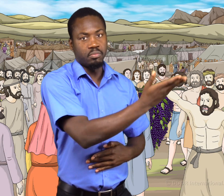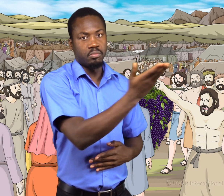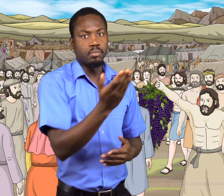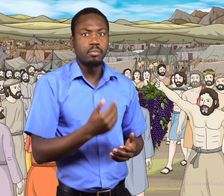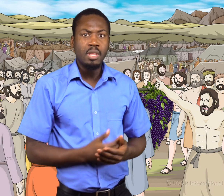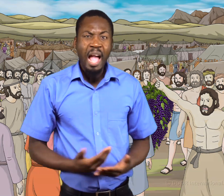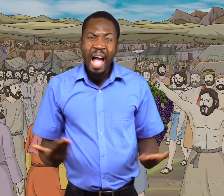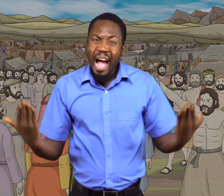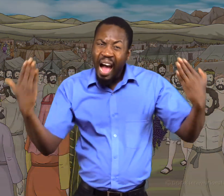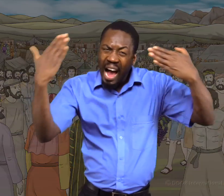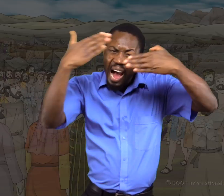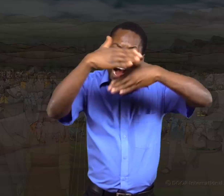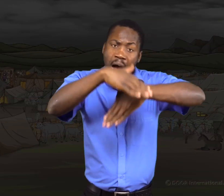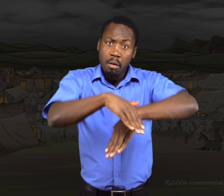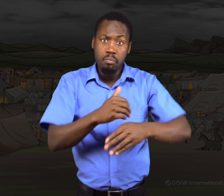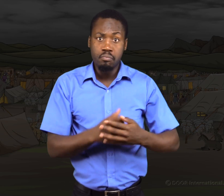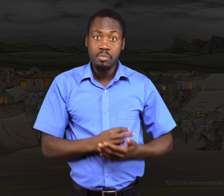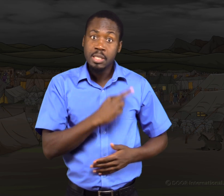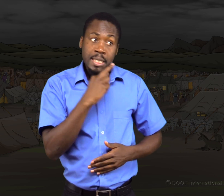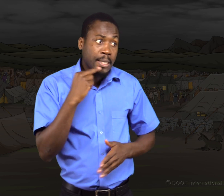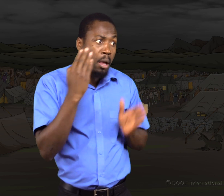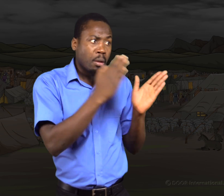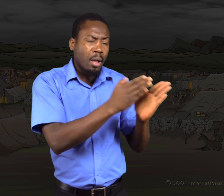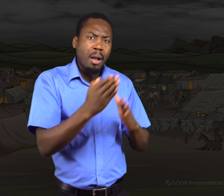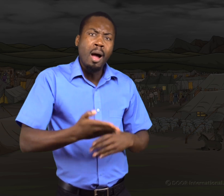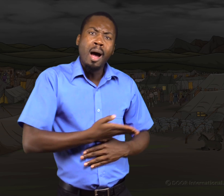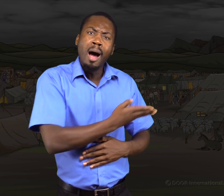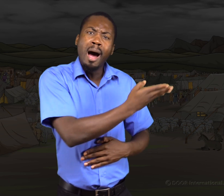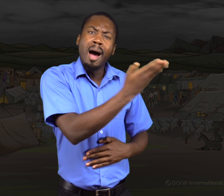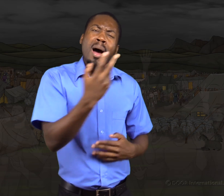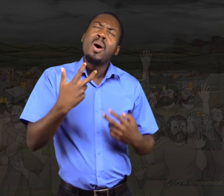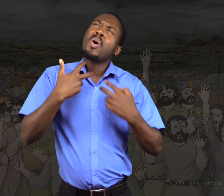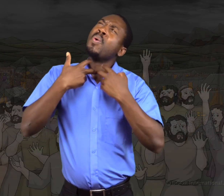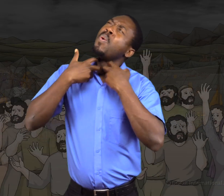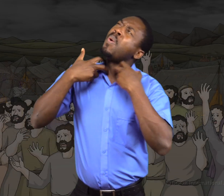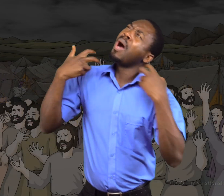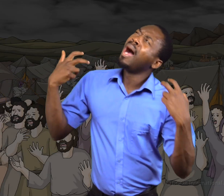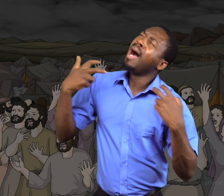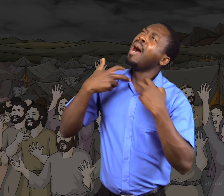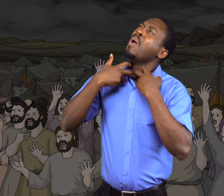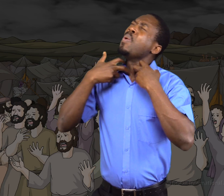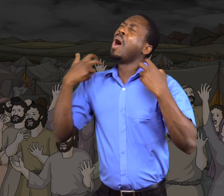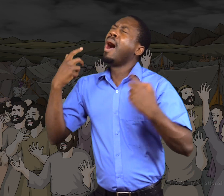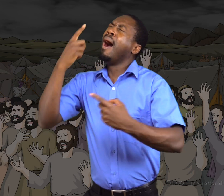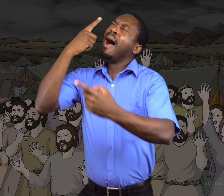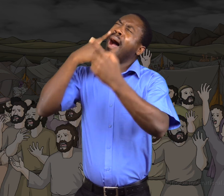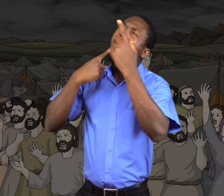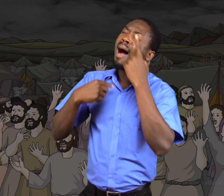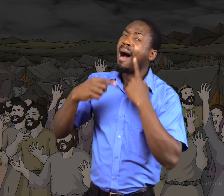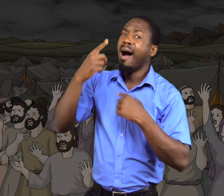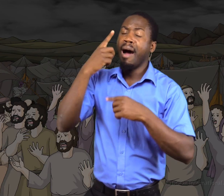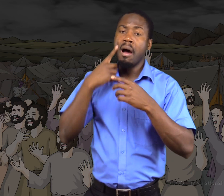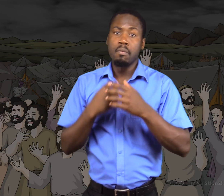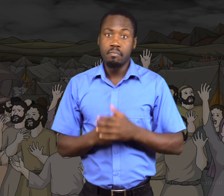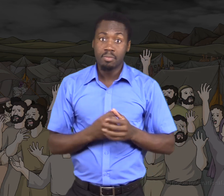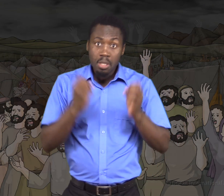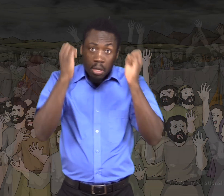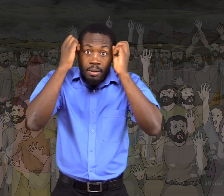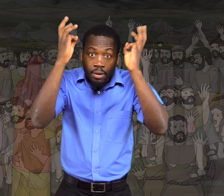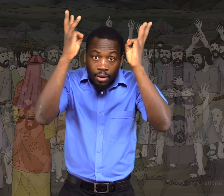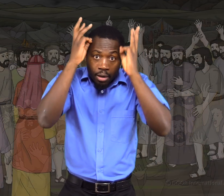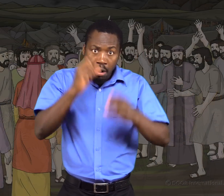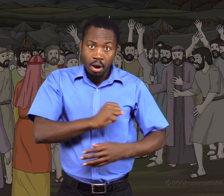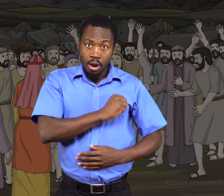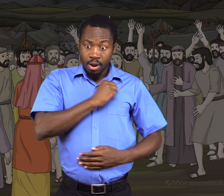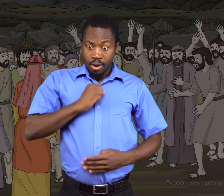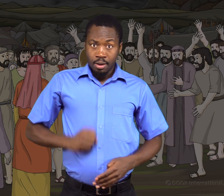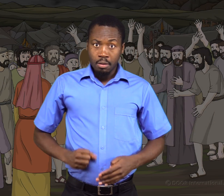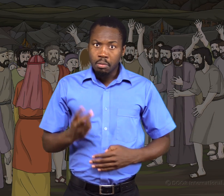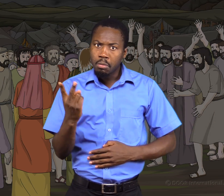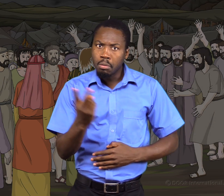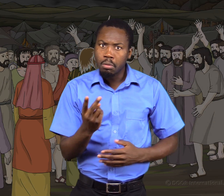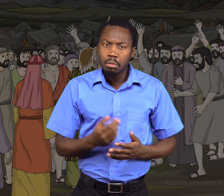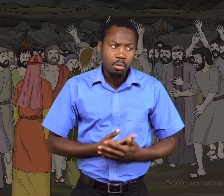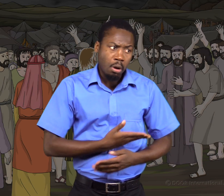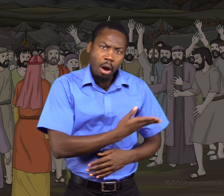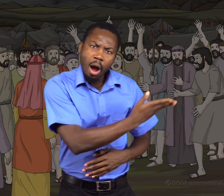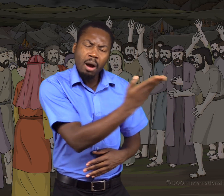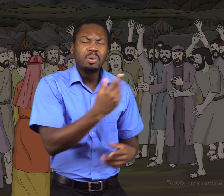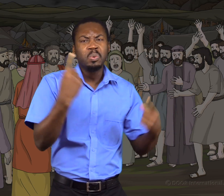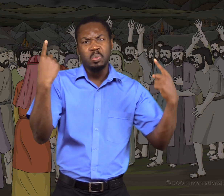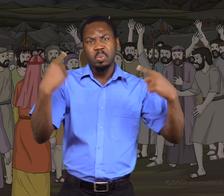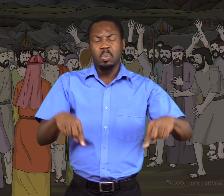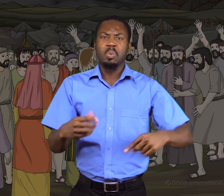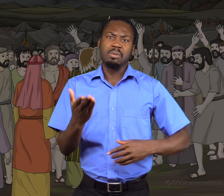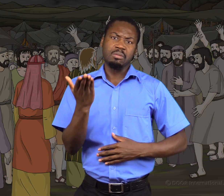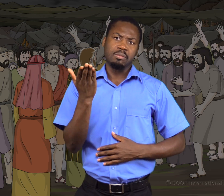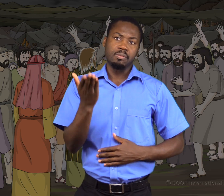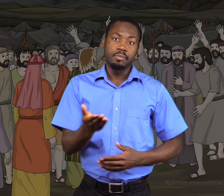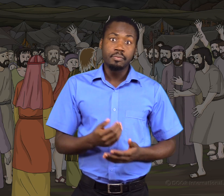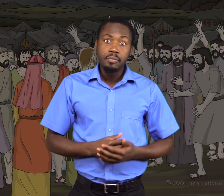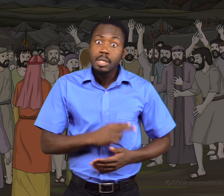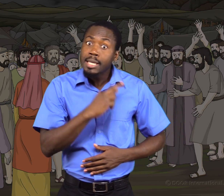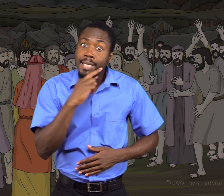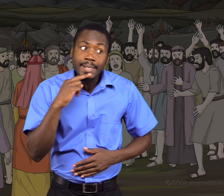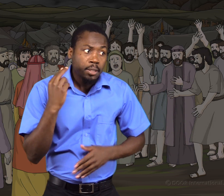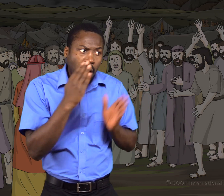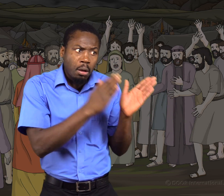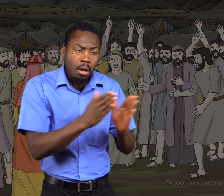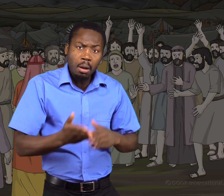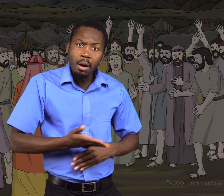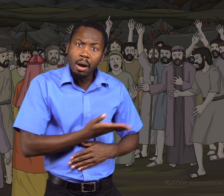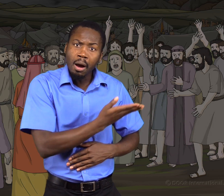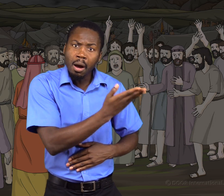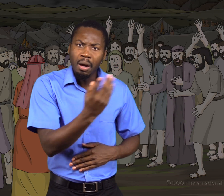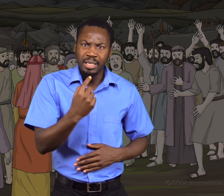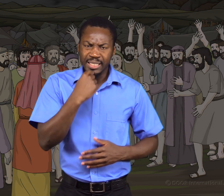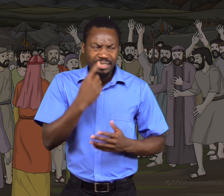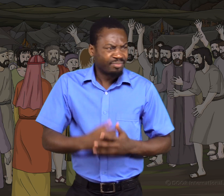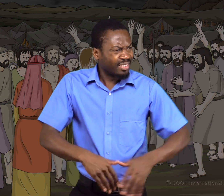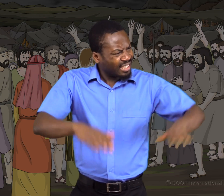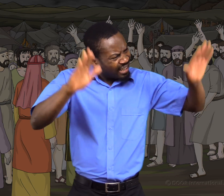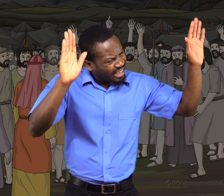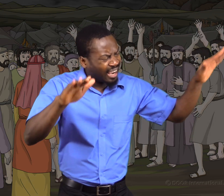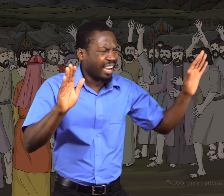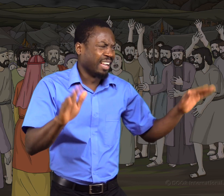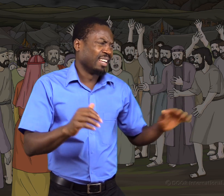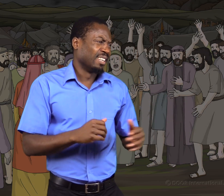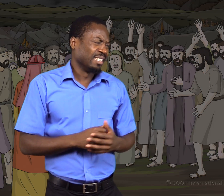Then the whole congregation lifted up their voices and cried out, and that night the people wept.